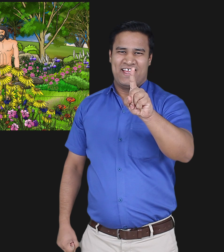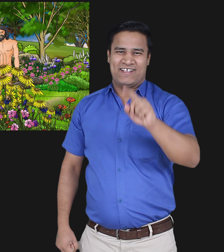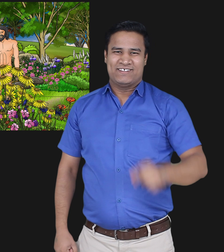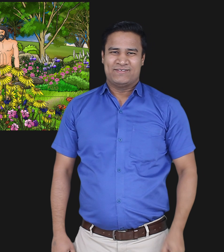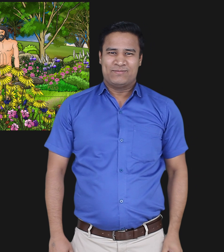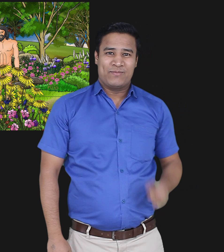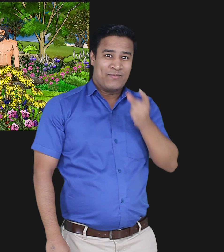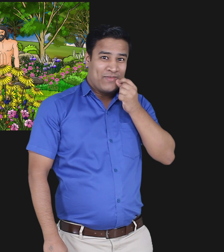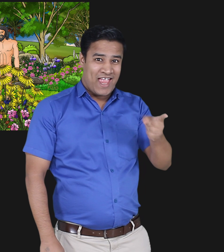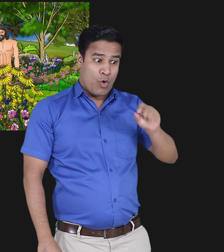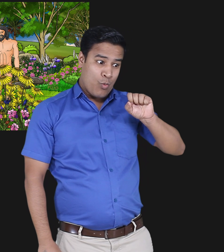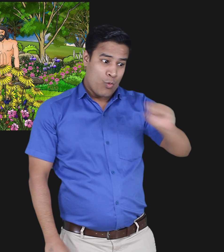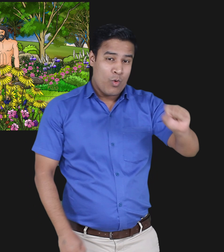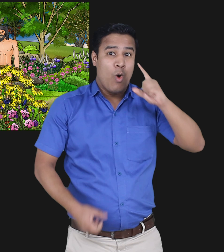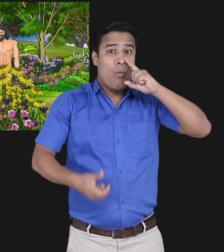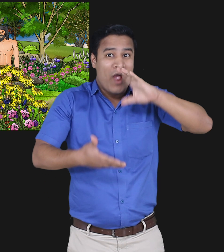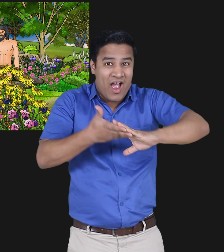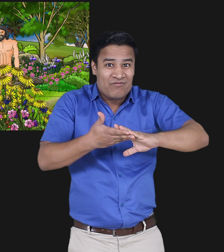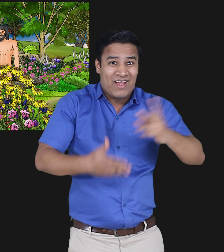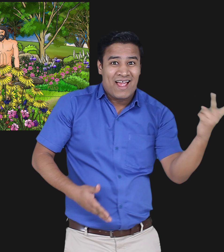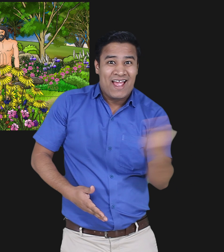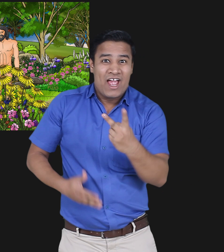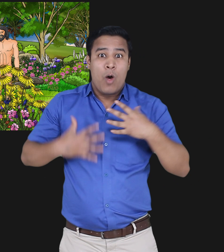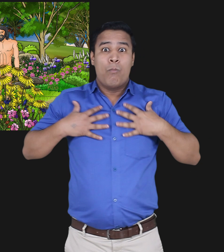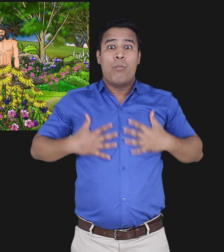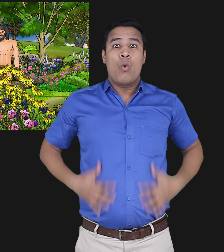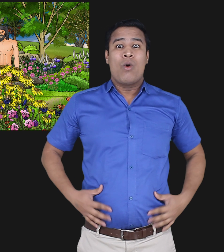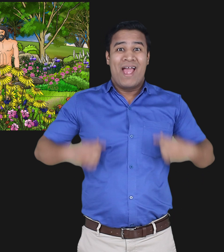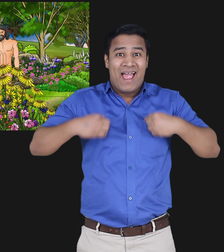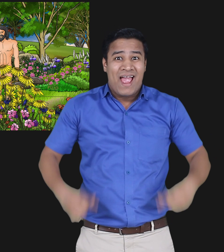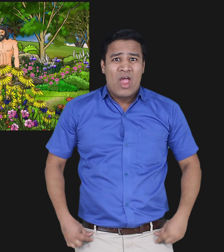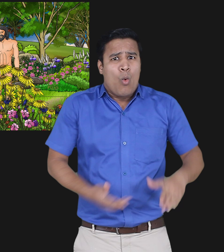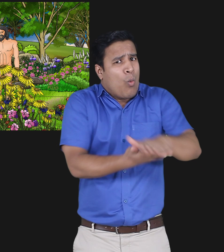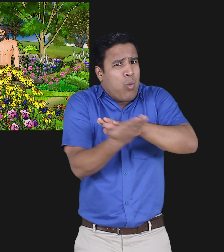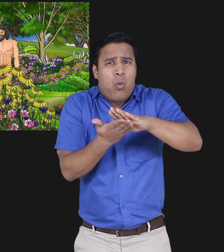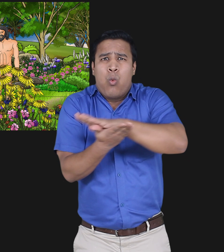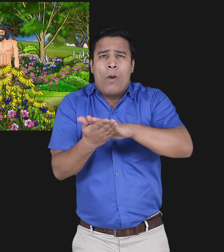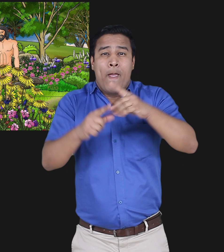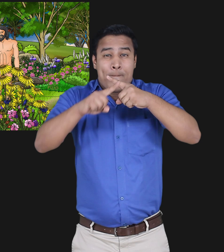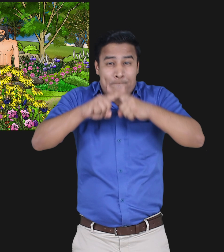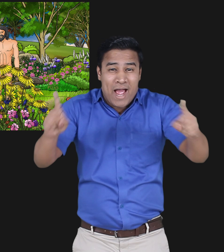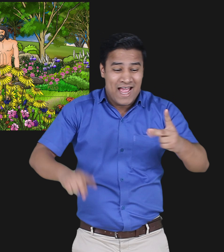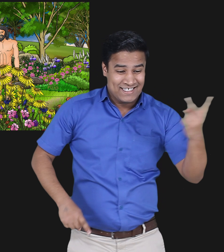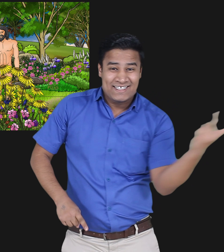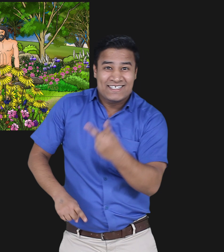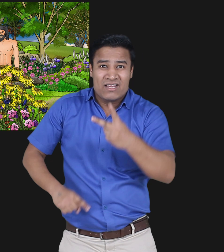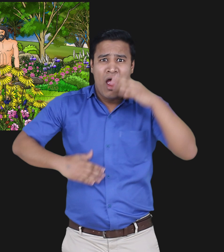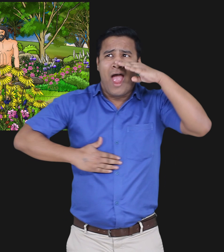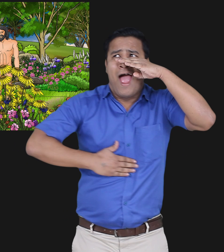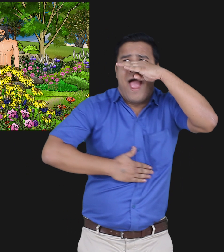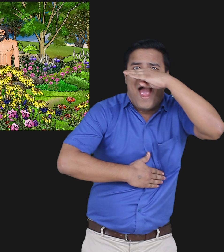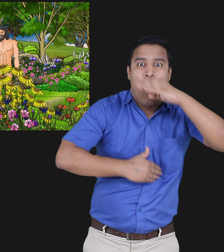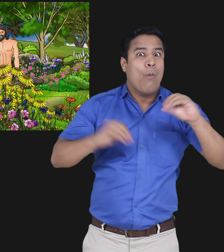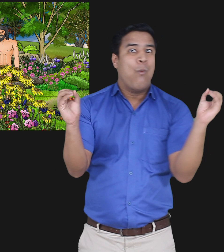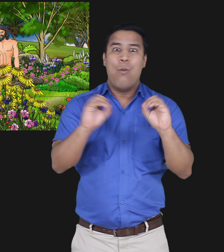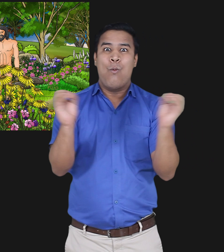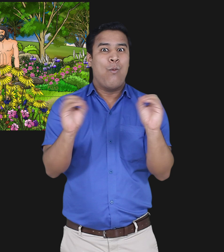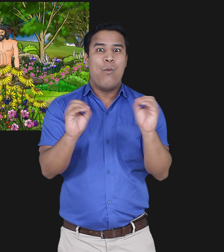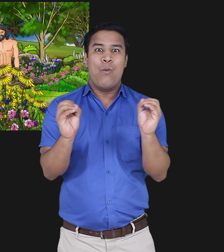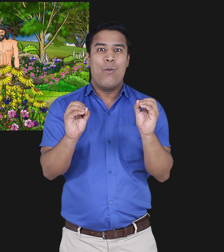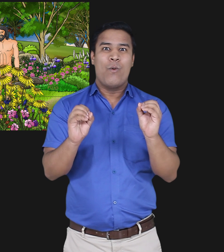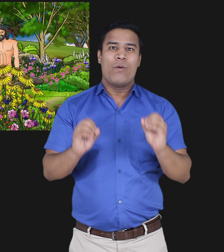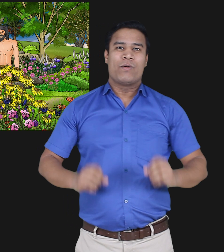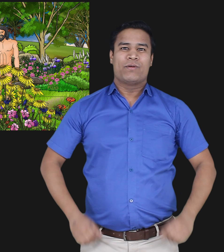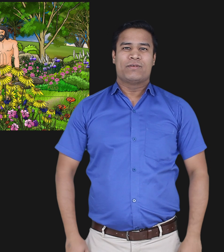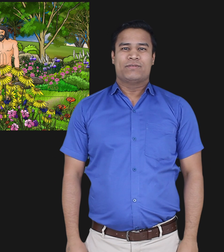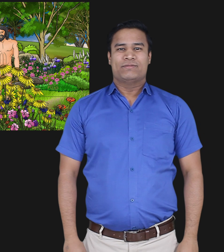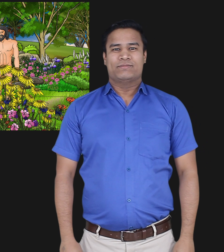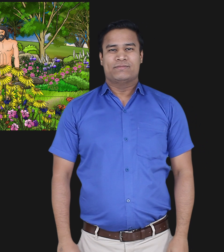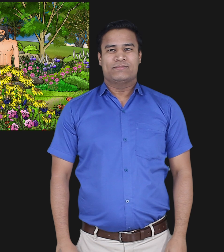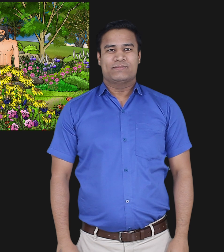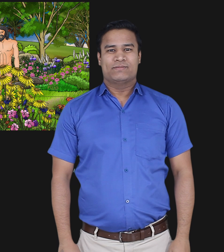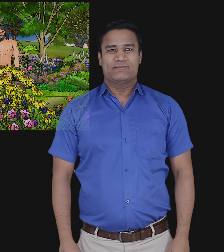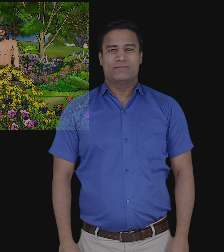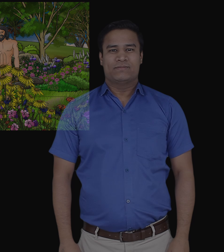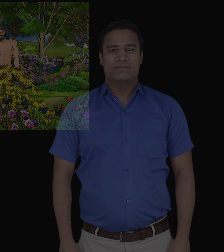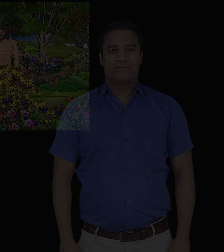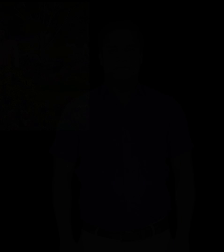And the man and his wife were both naked, and they were not ashamed.